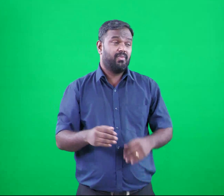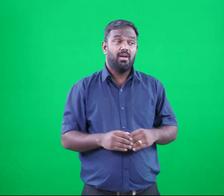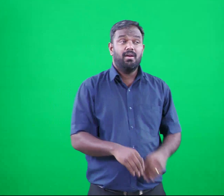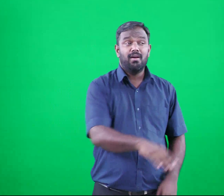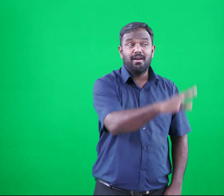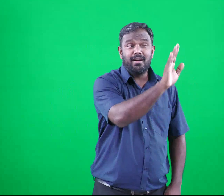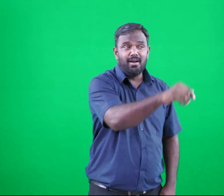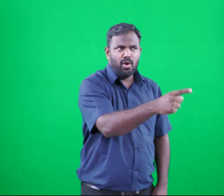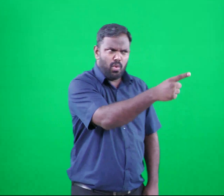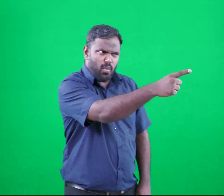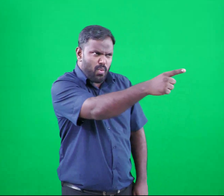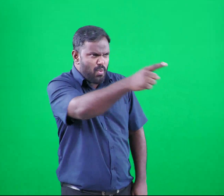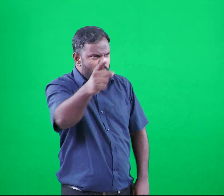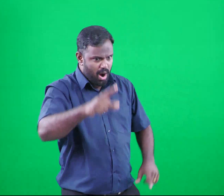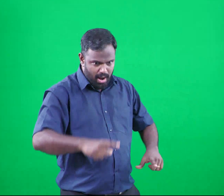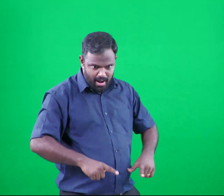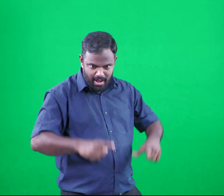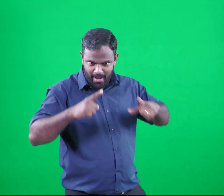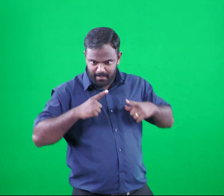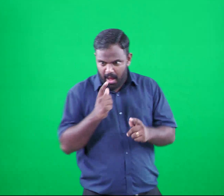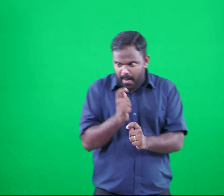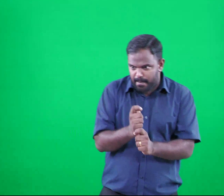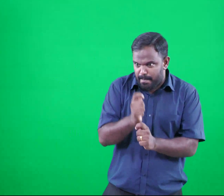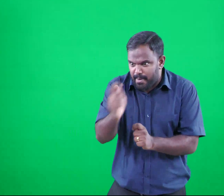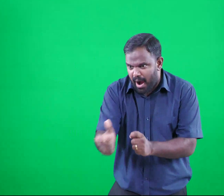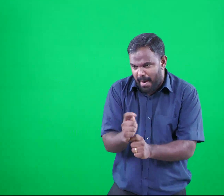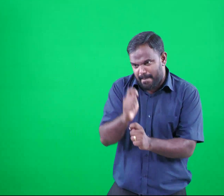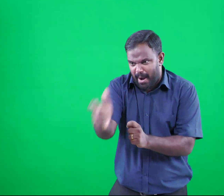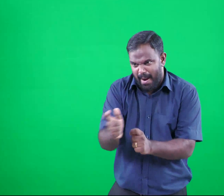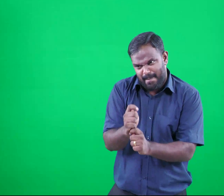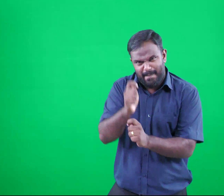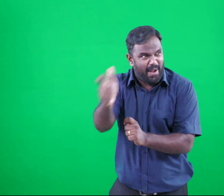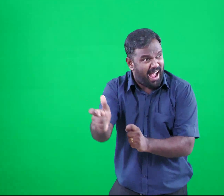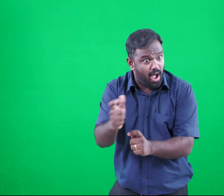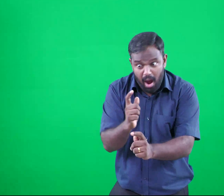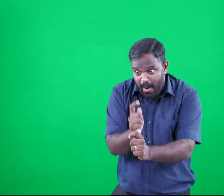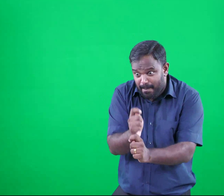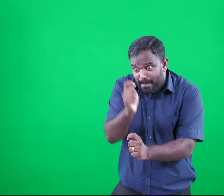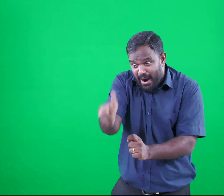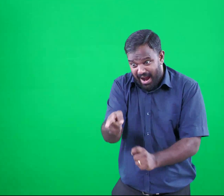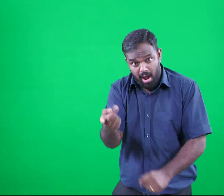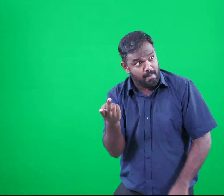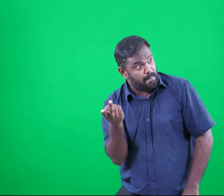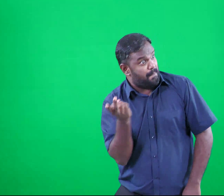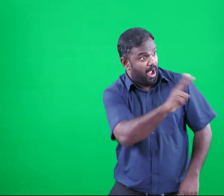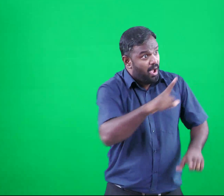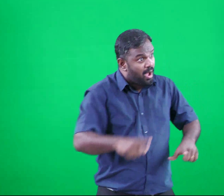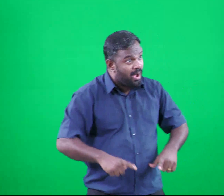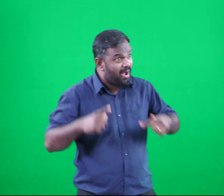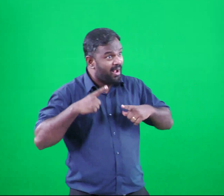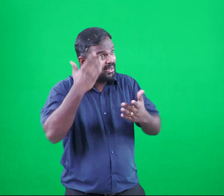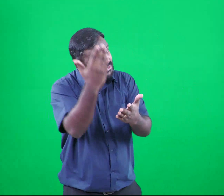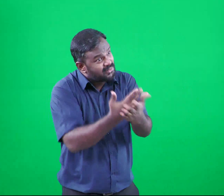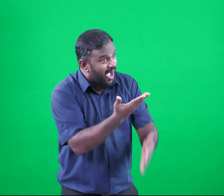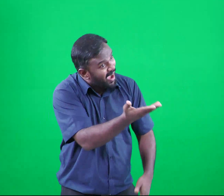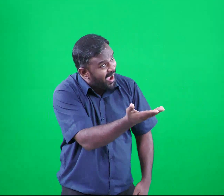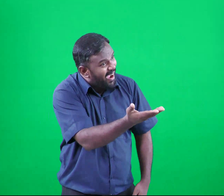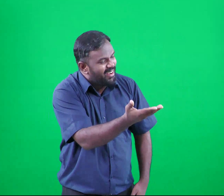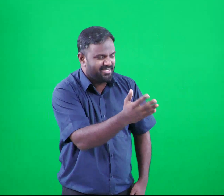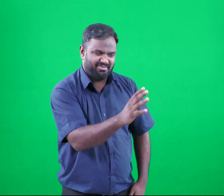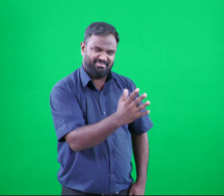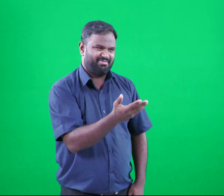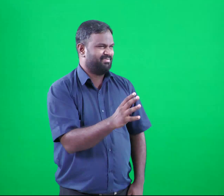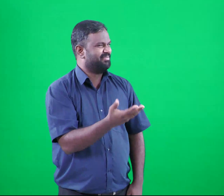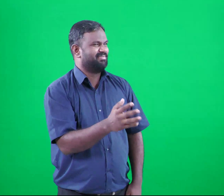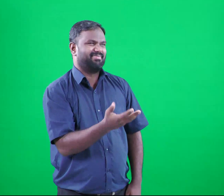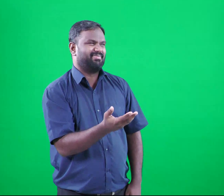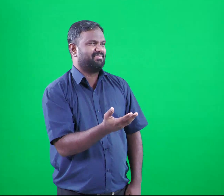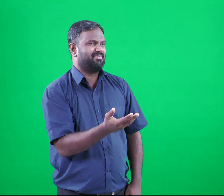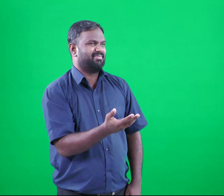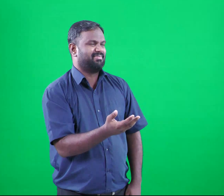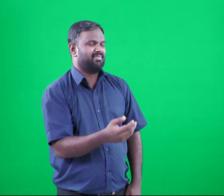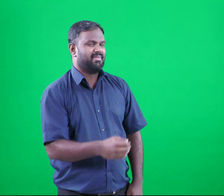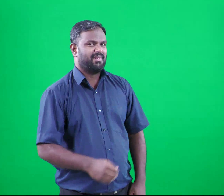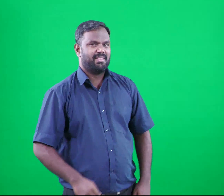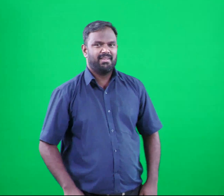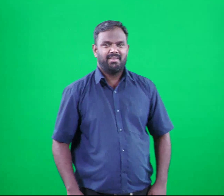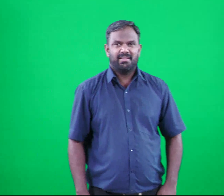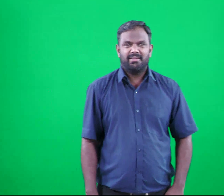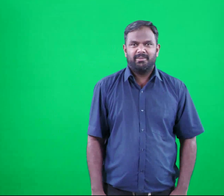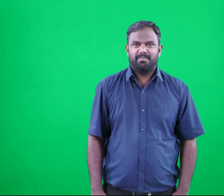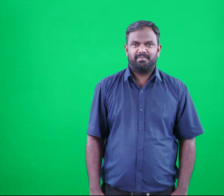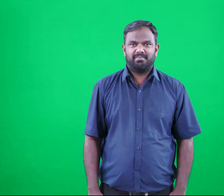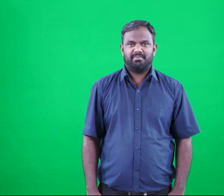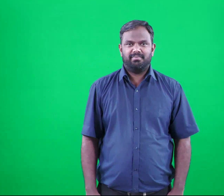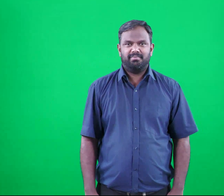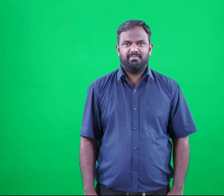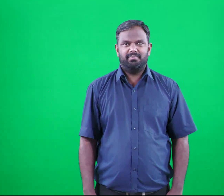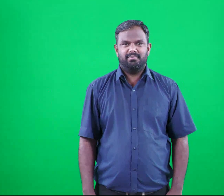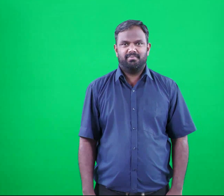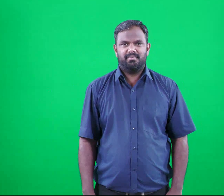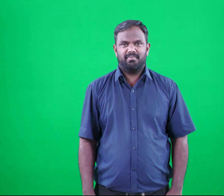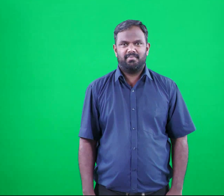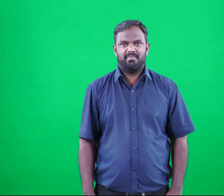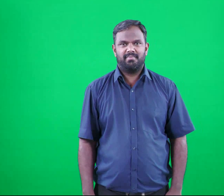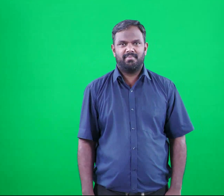Or what can a man give in exchange for his soul?